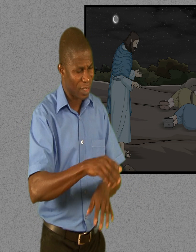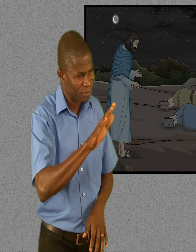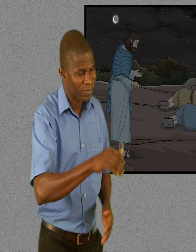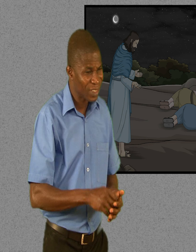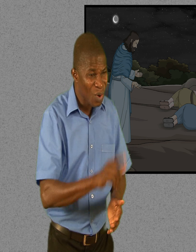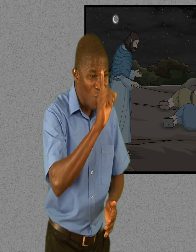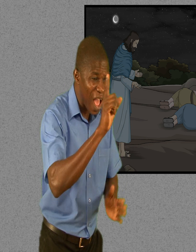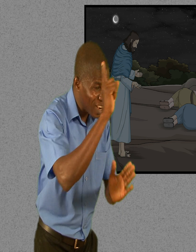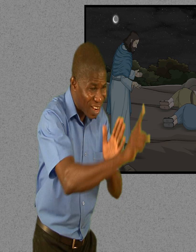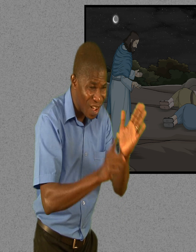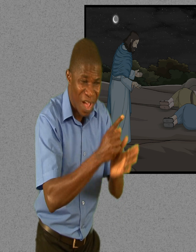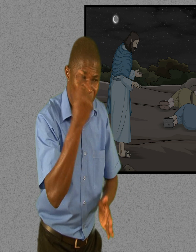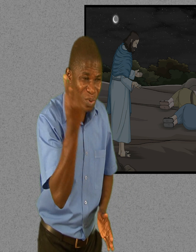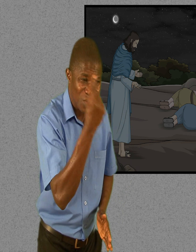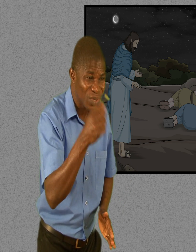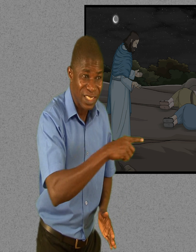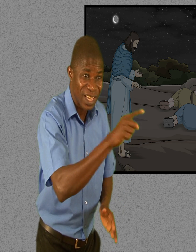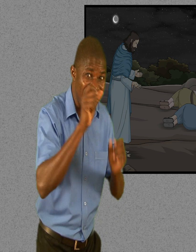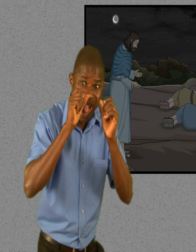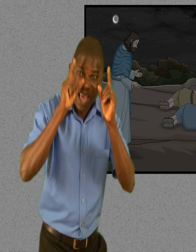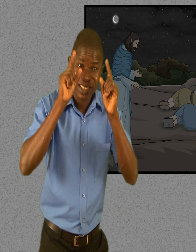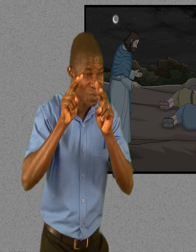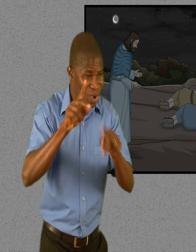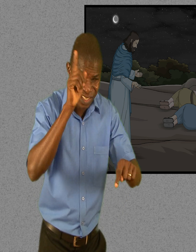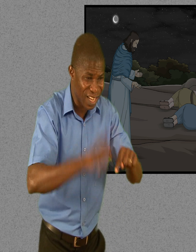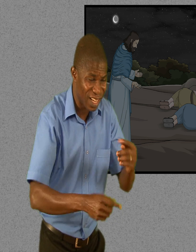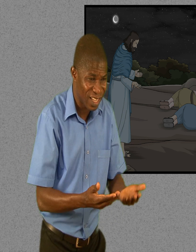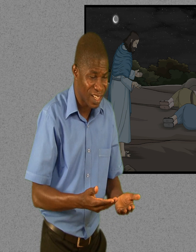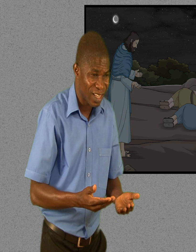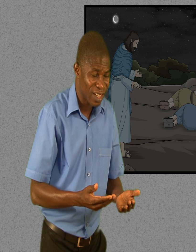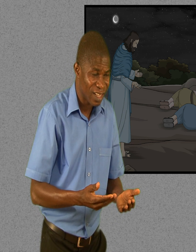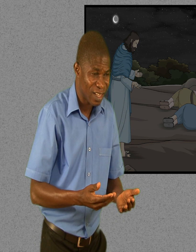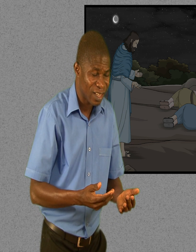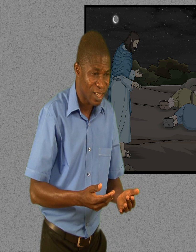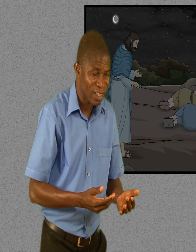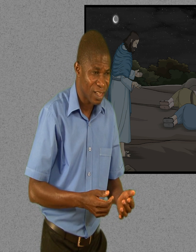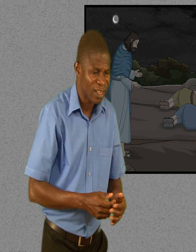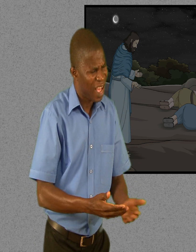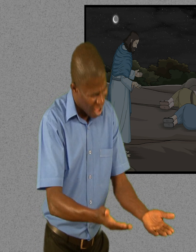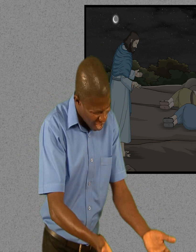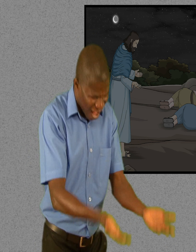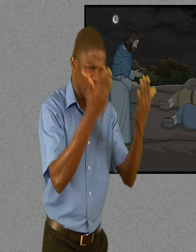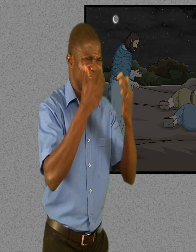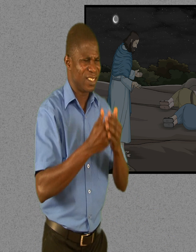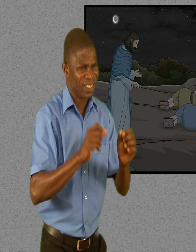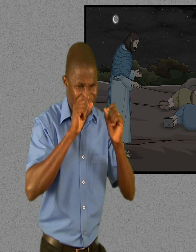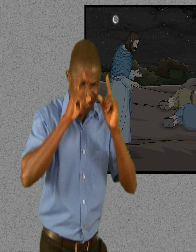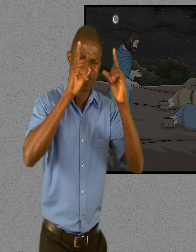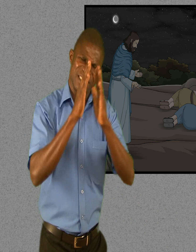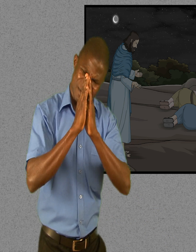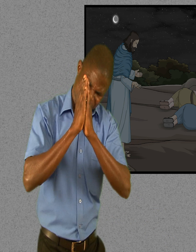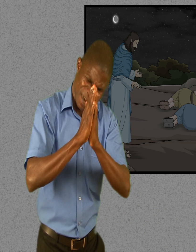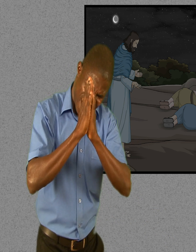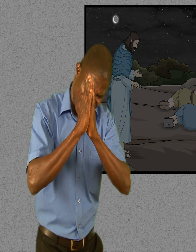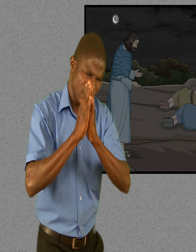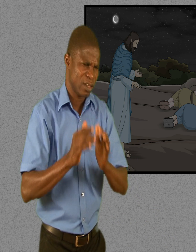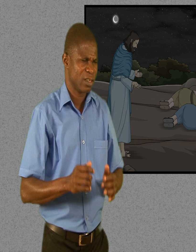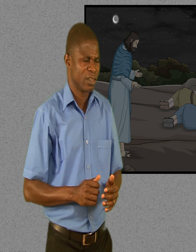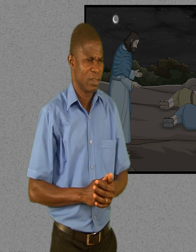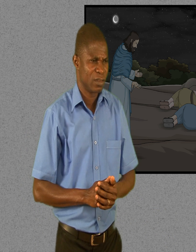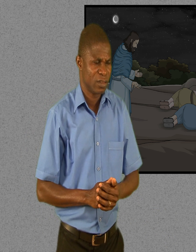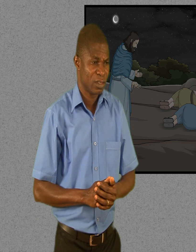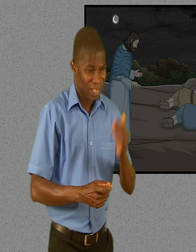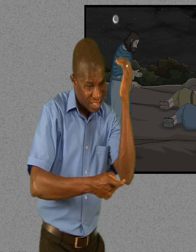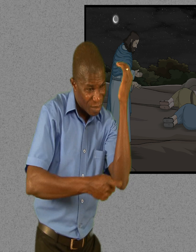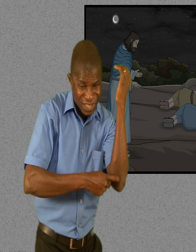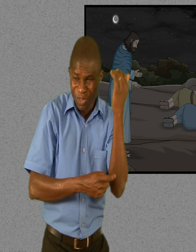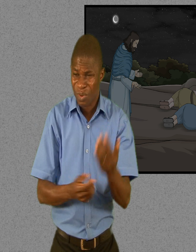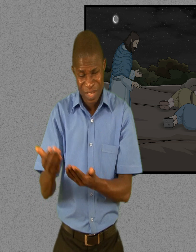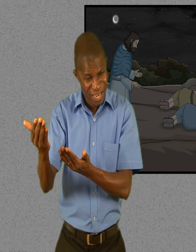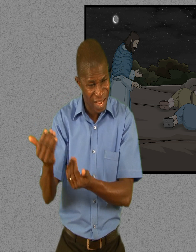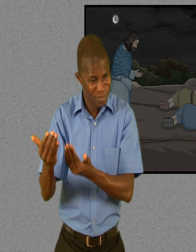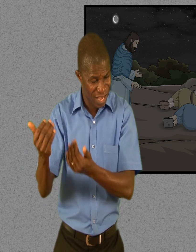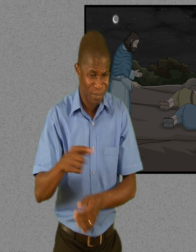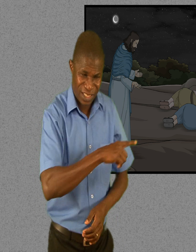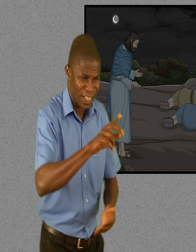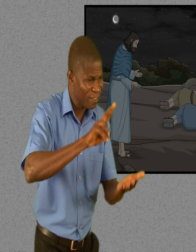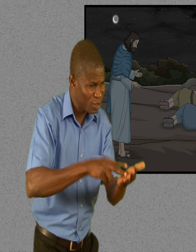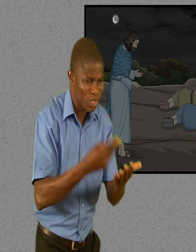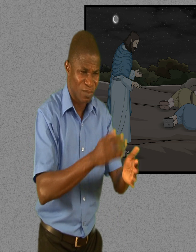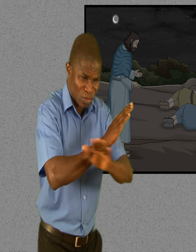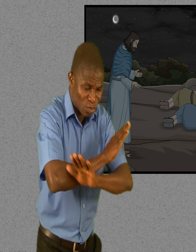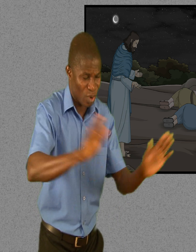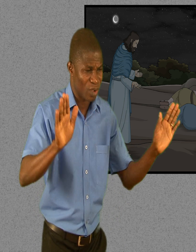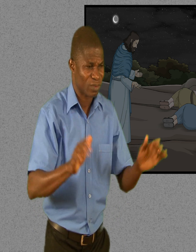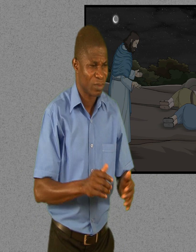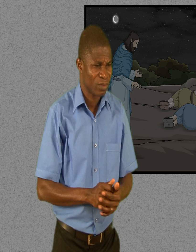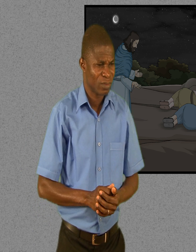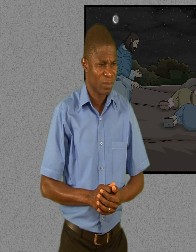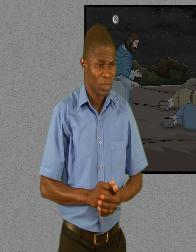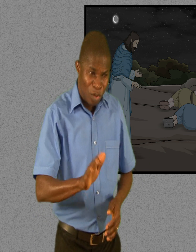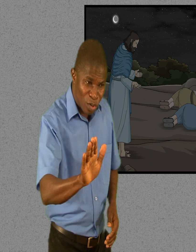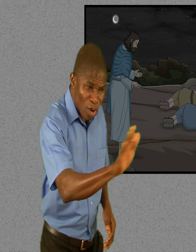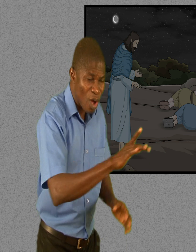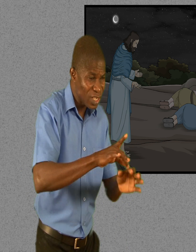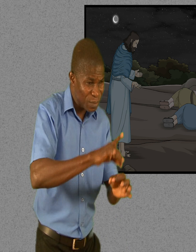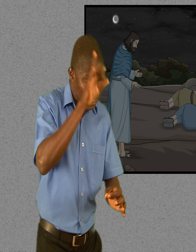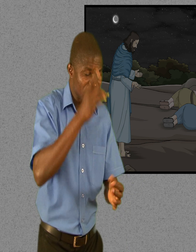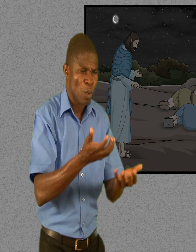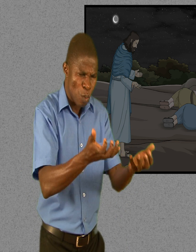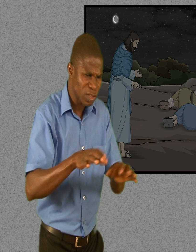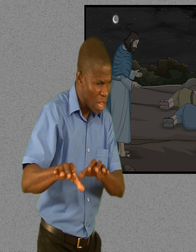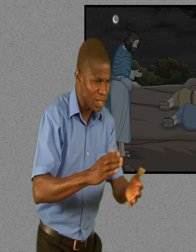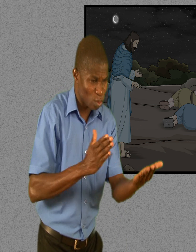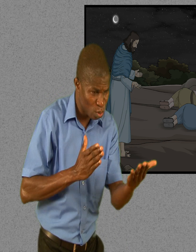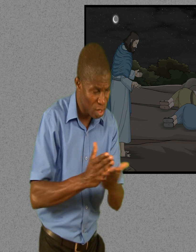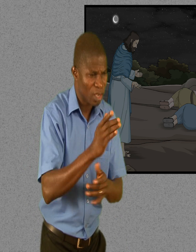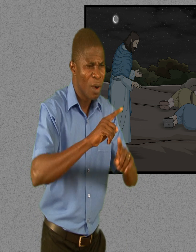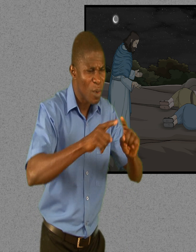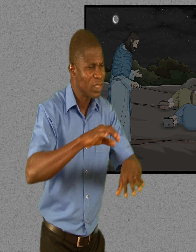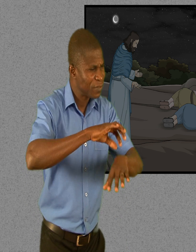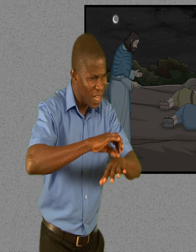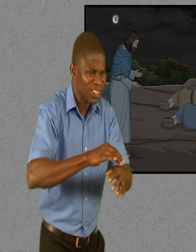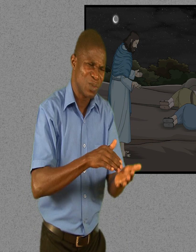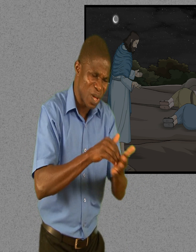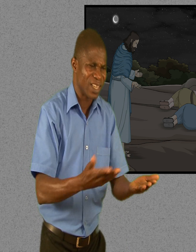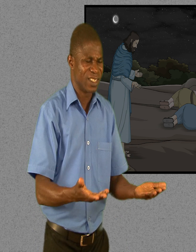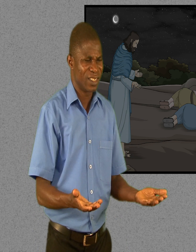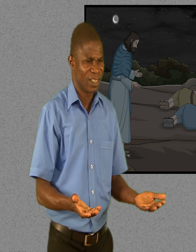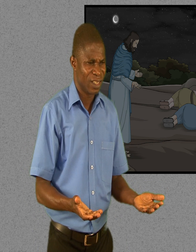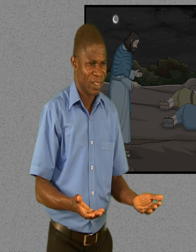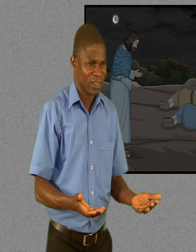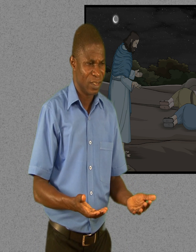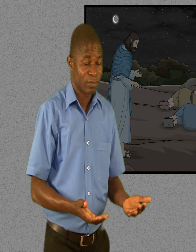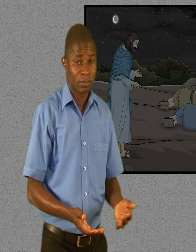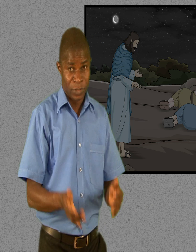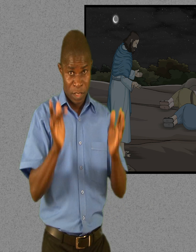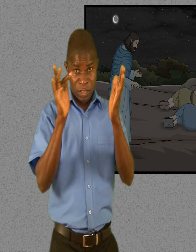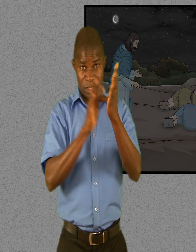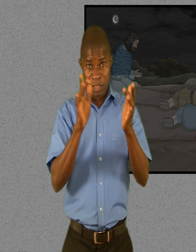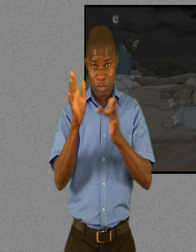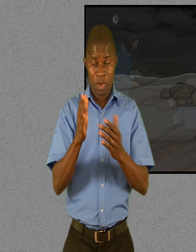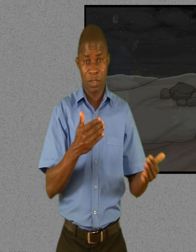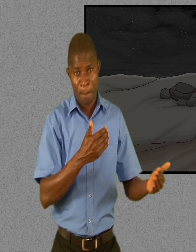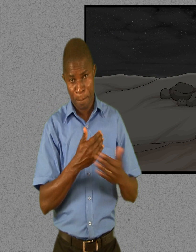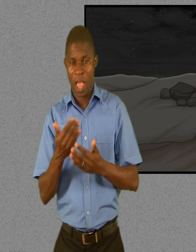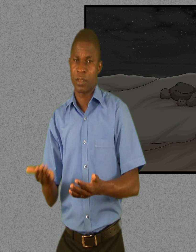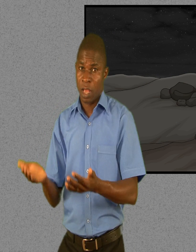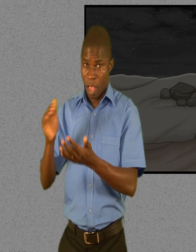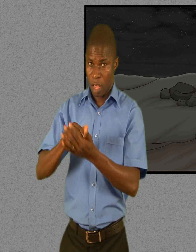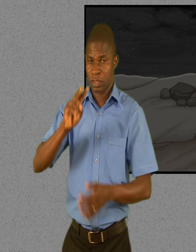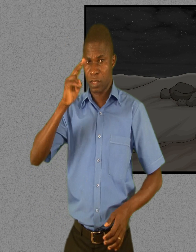He asked Peter. “Watch and pray so that you will not enter into temptation. For the spirit is willing, but the body is weak.”